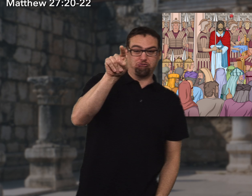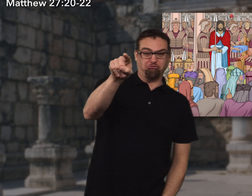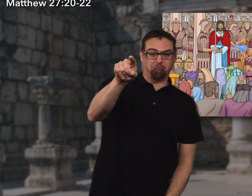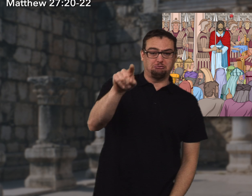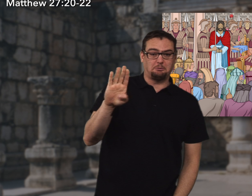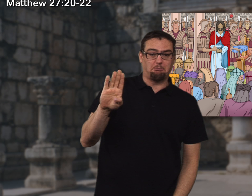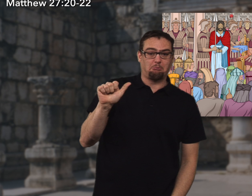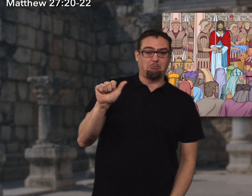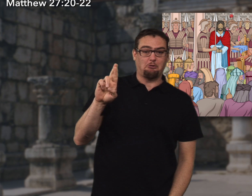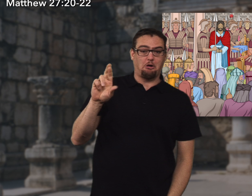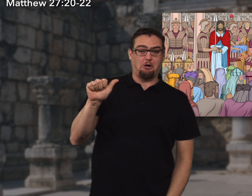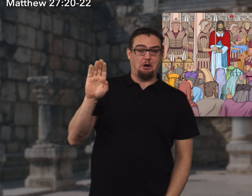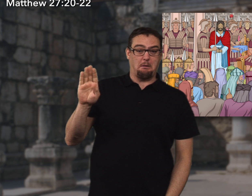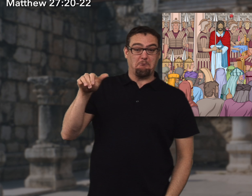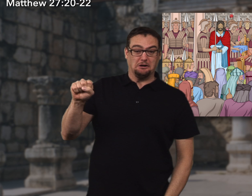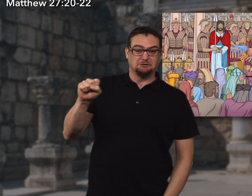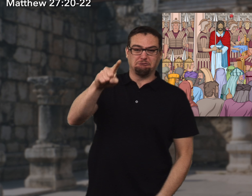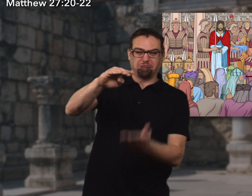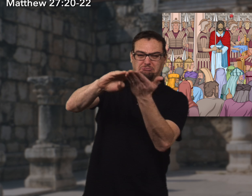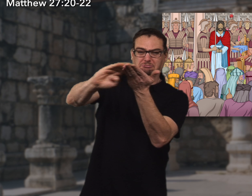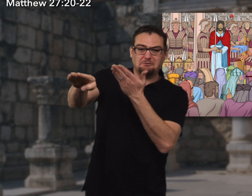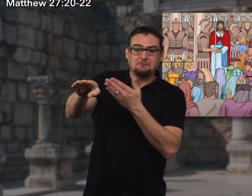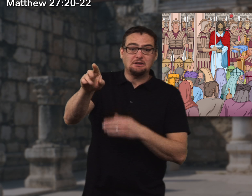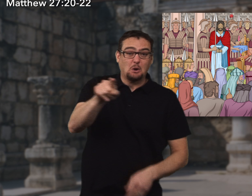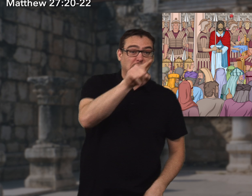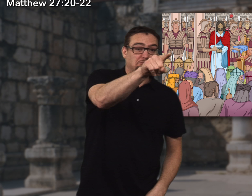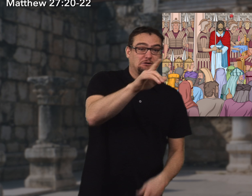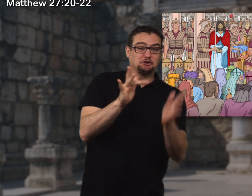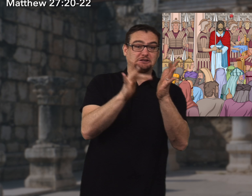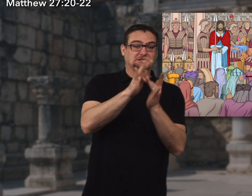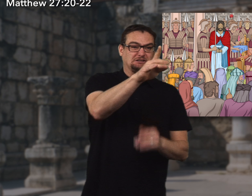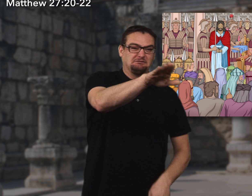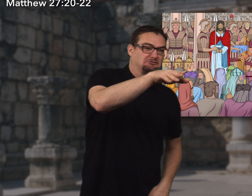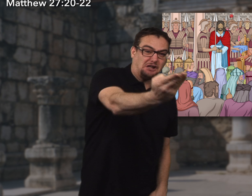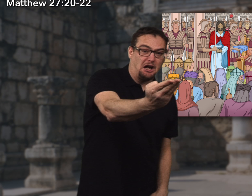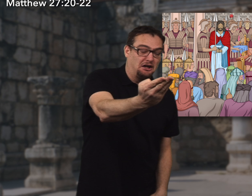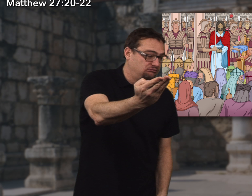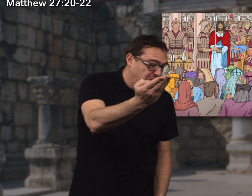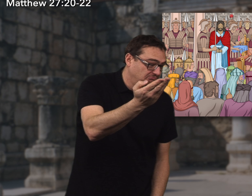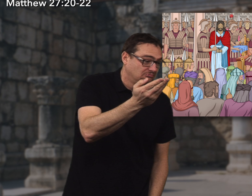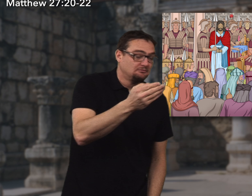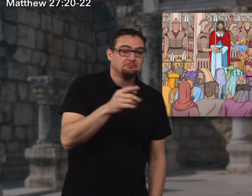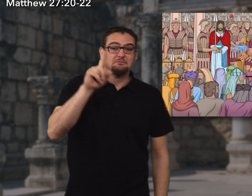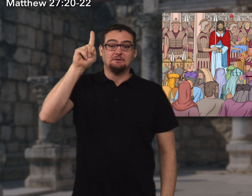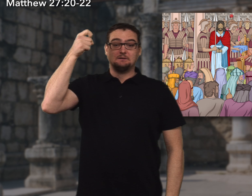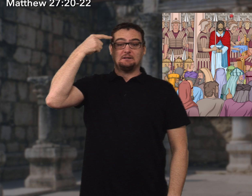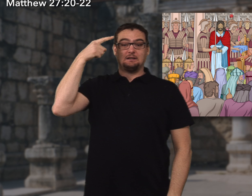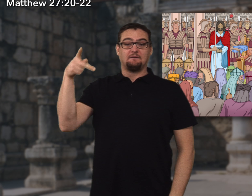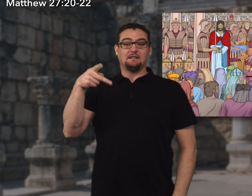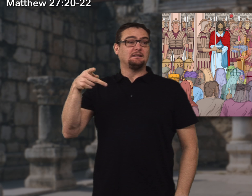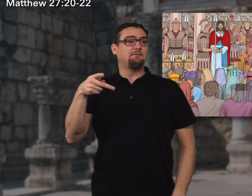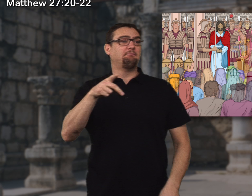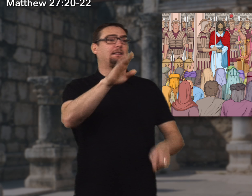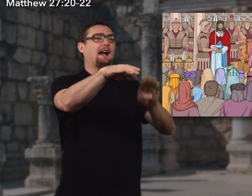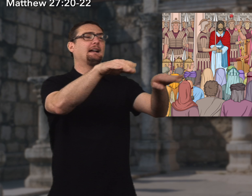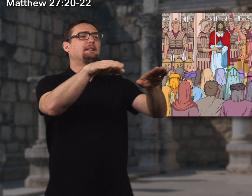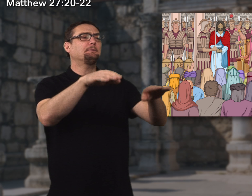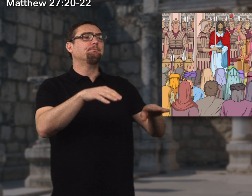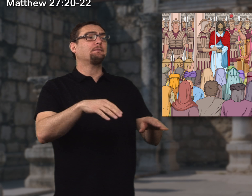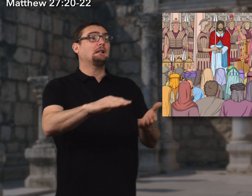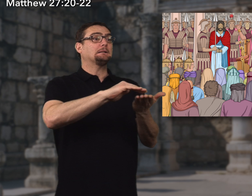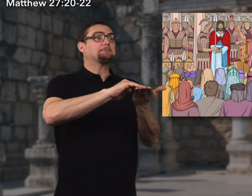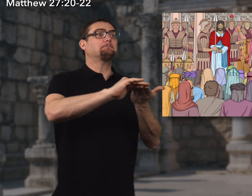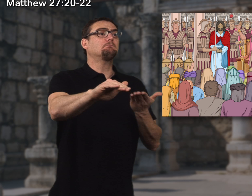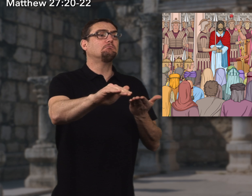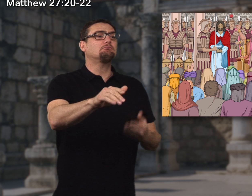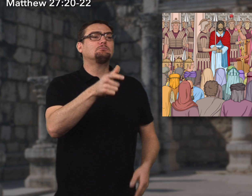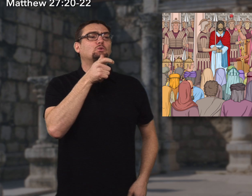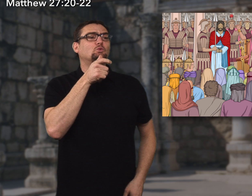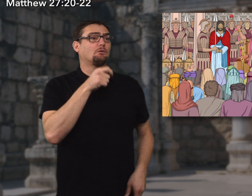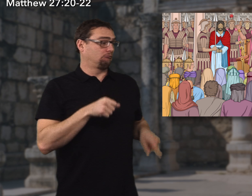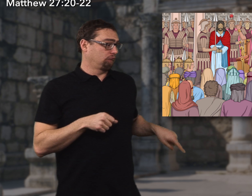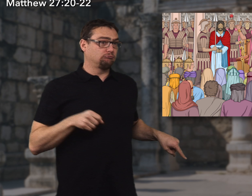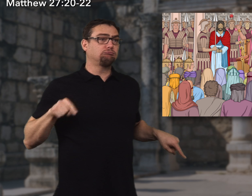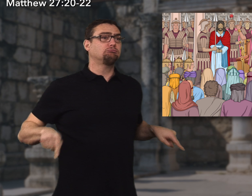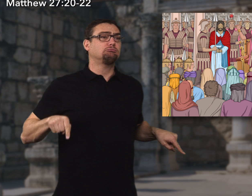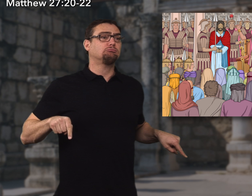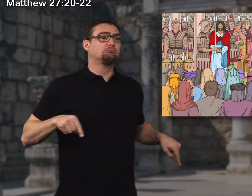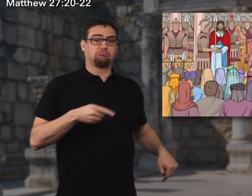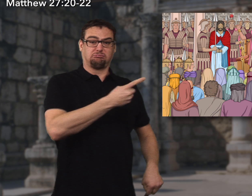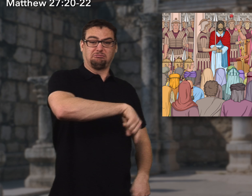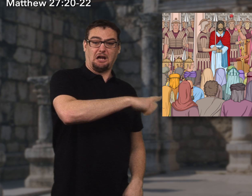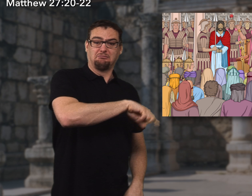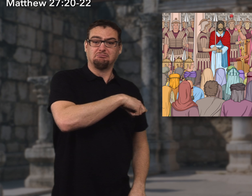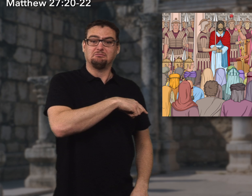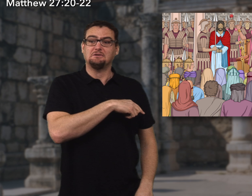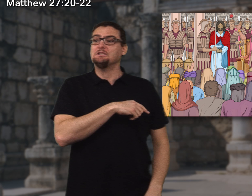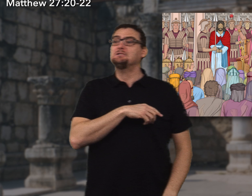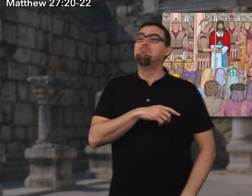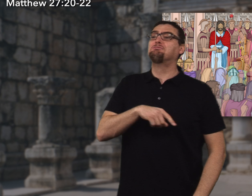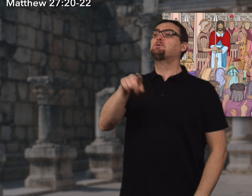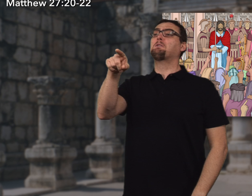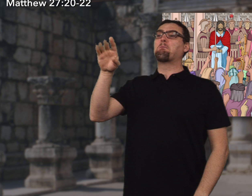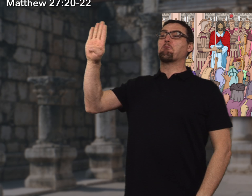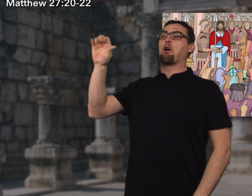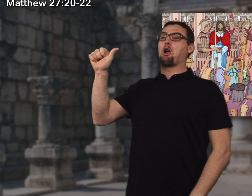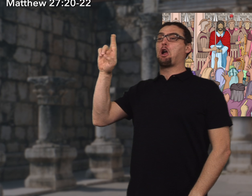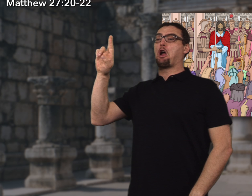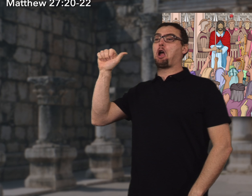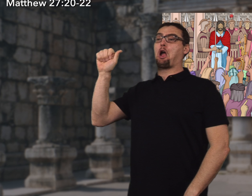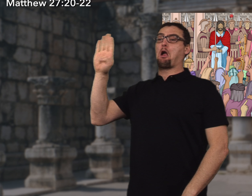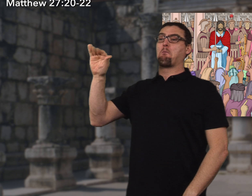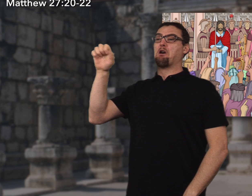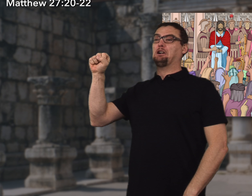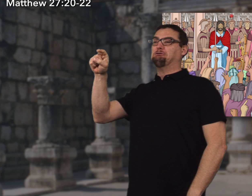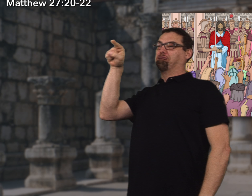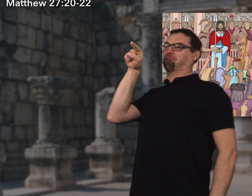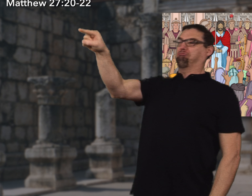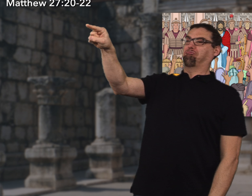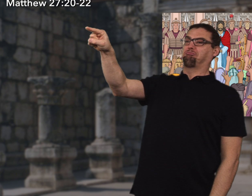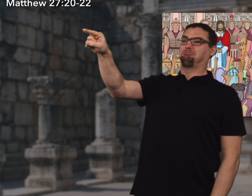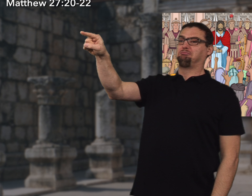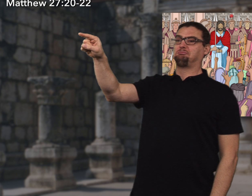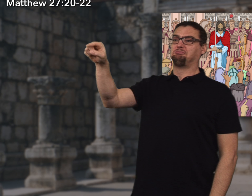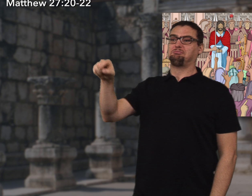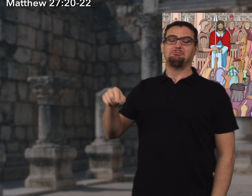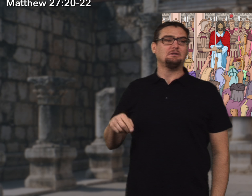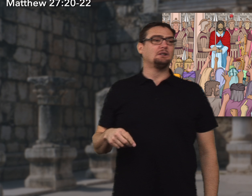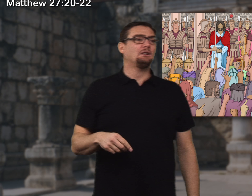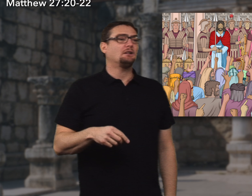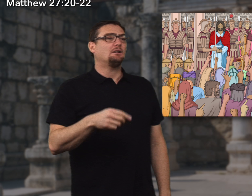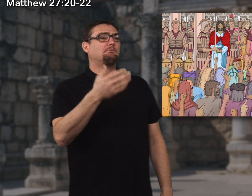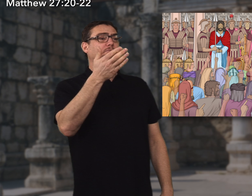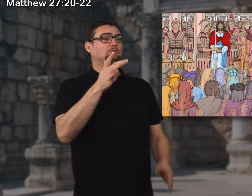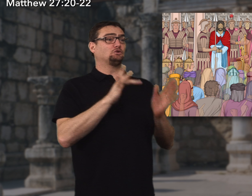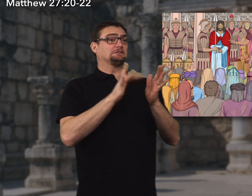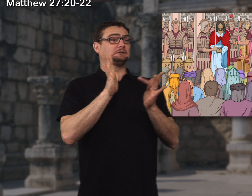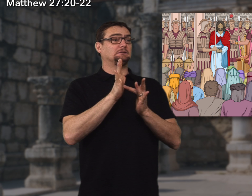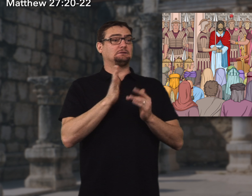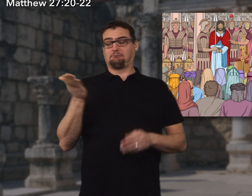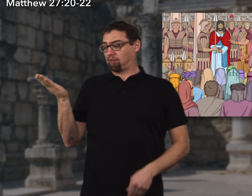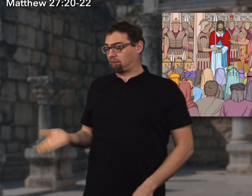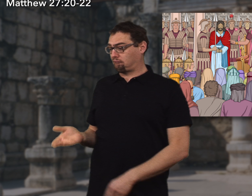“Which of the two do you want me to release to you?” asked the governor. “Barabbas,” they replied.